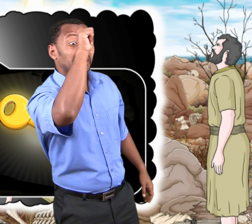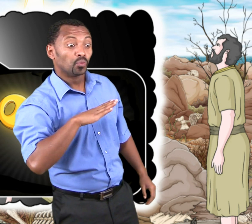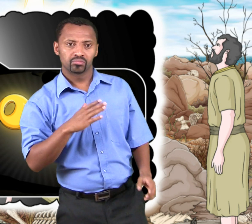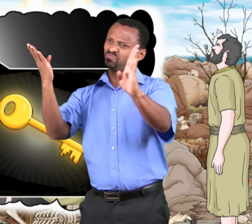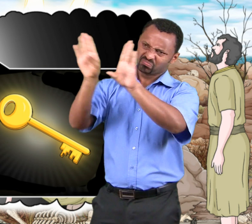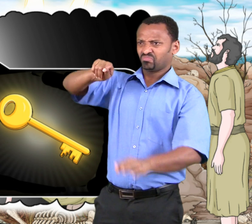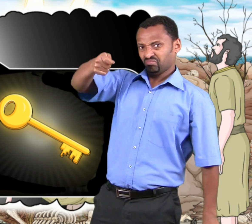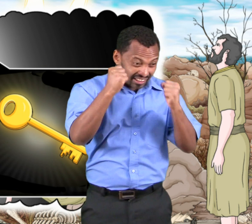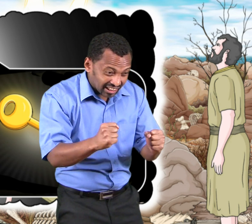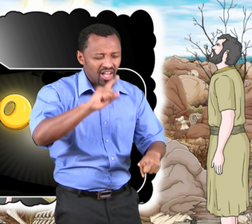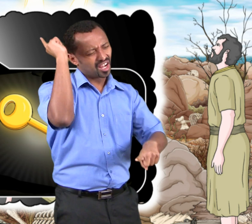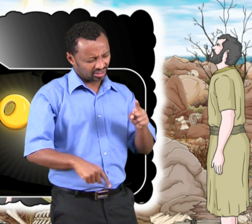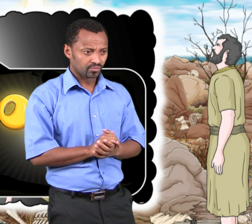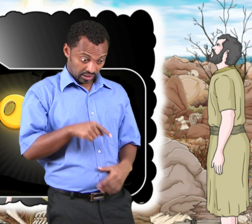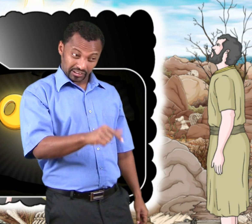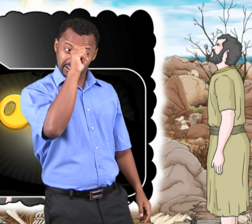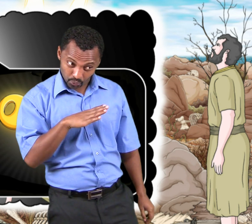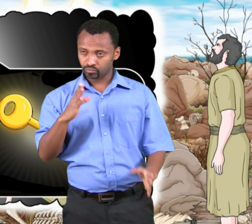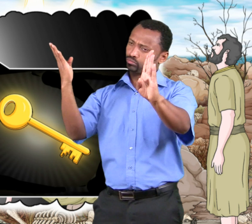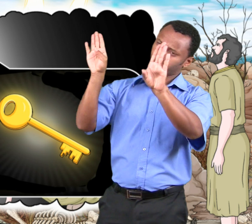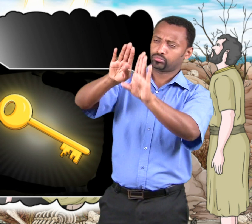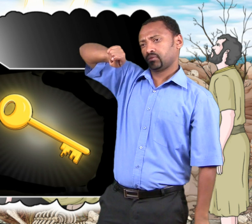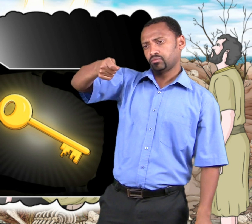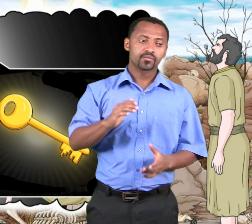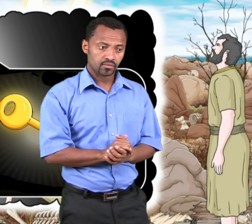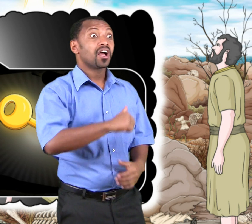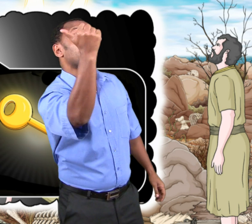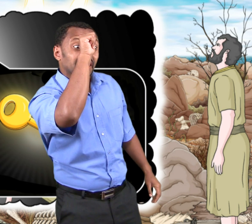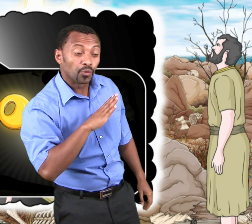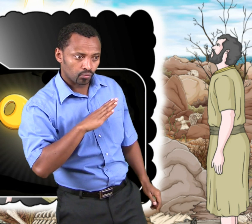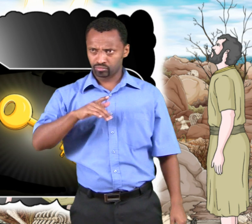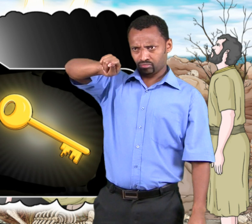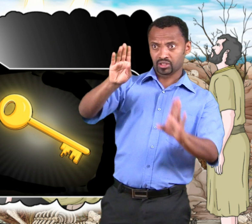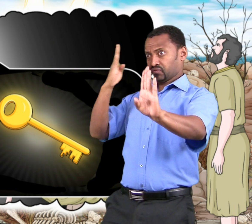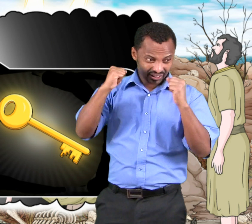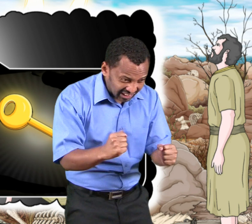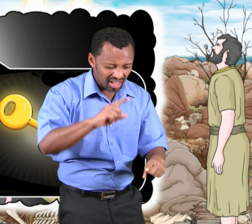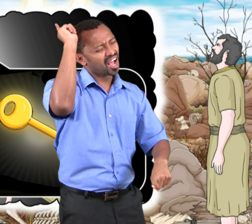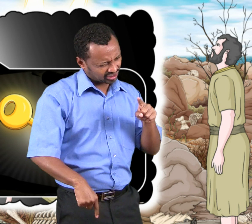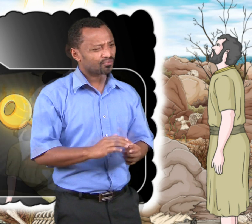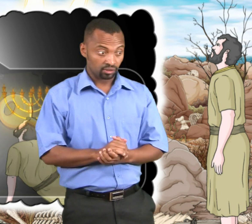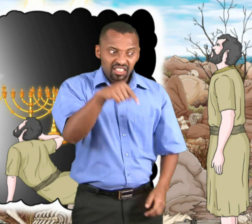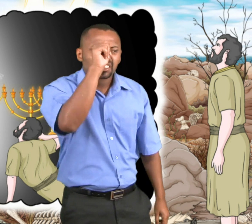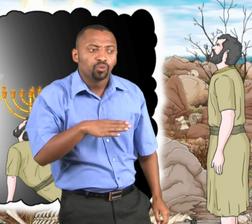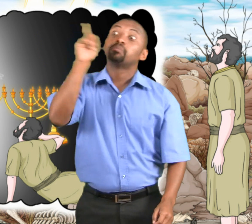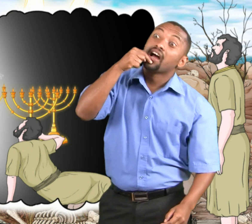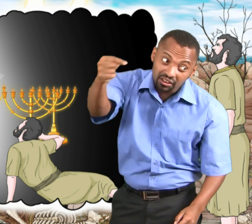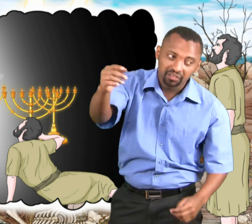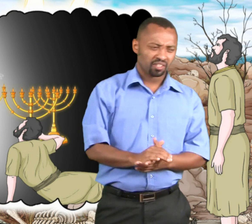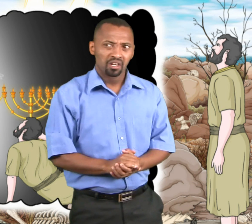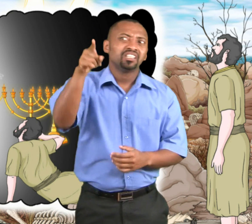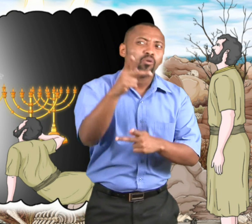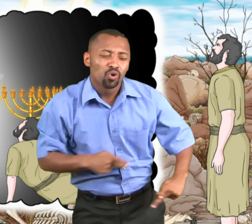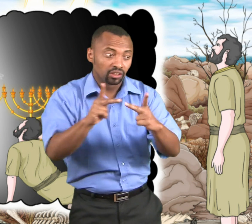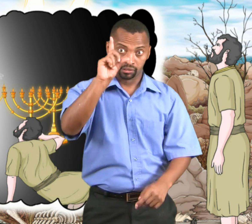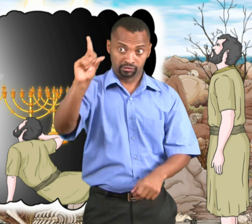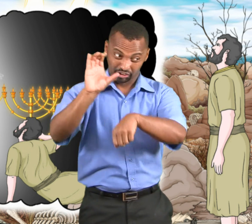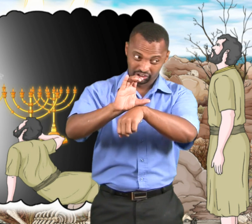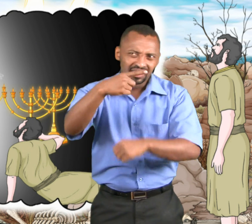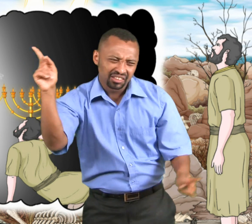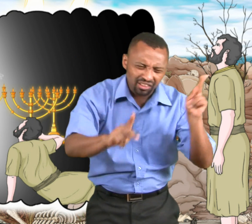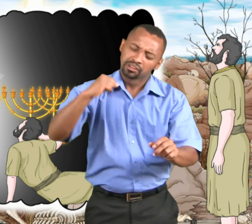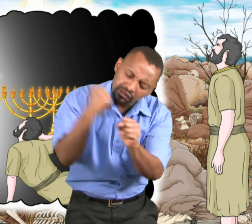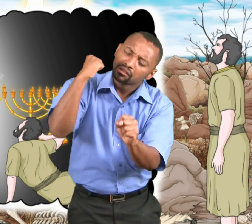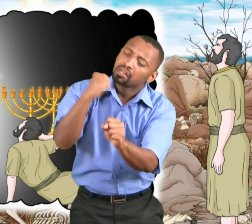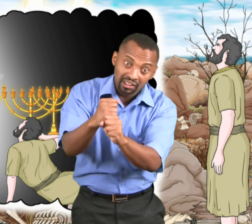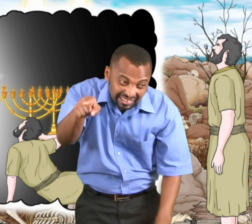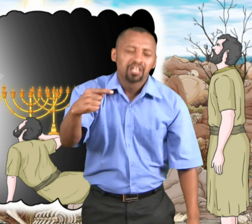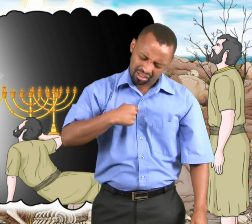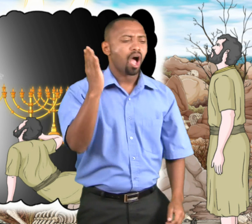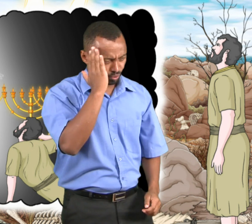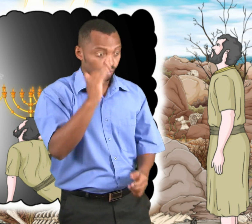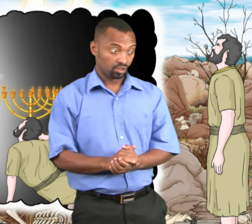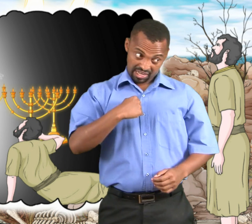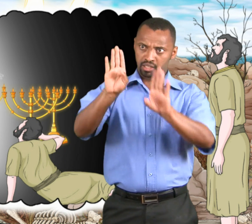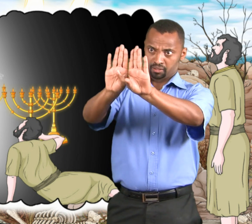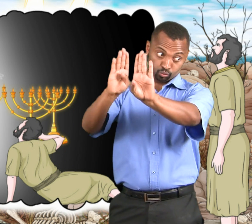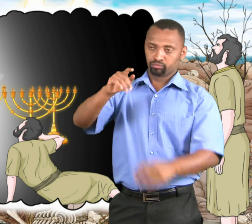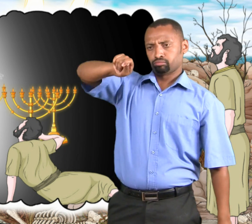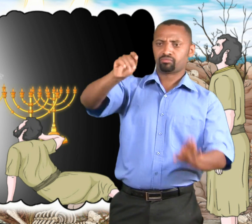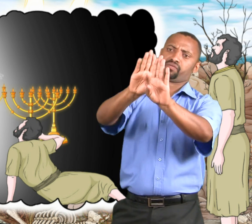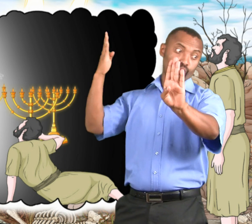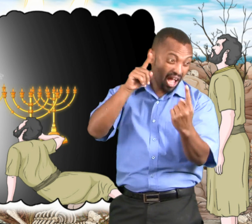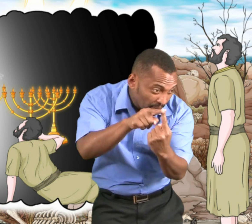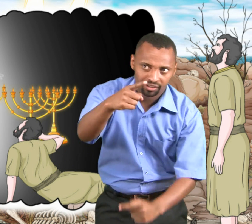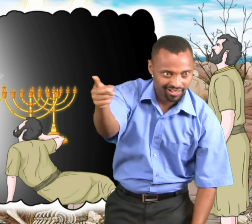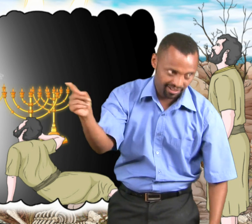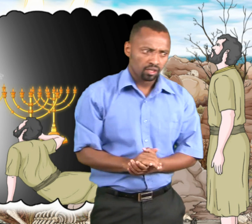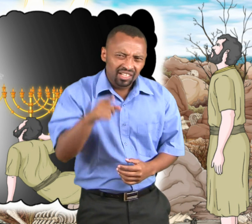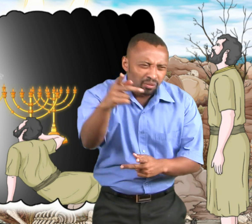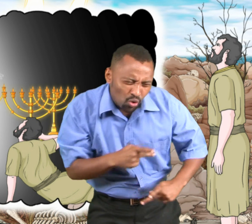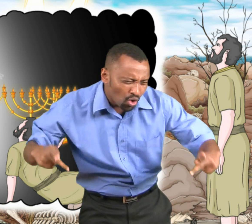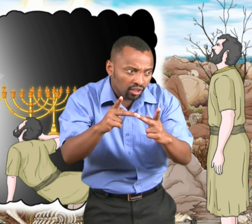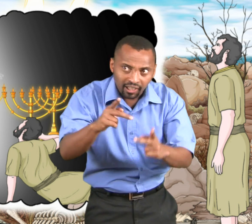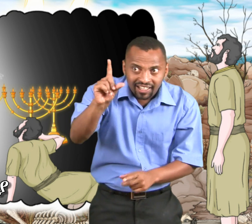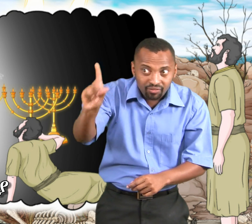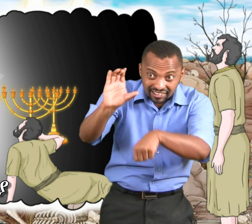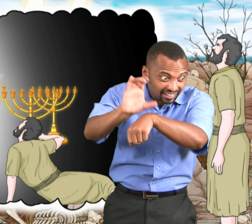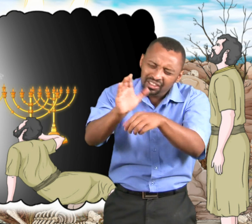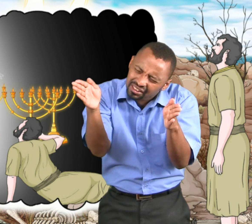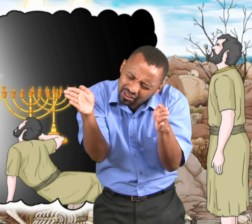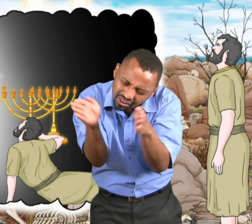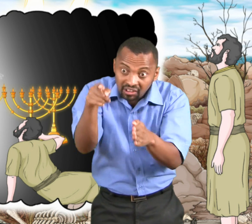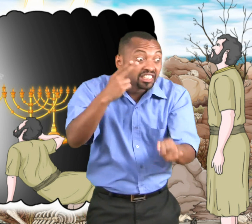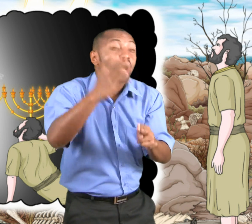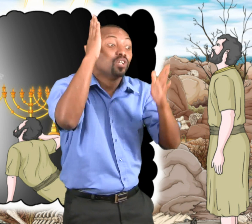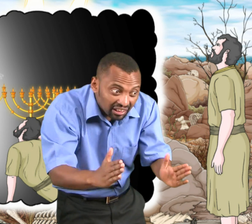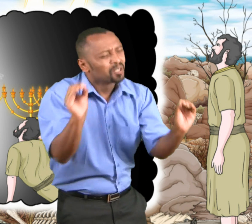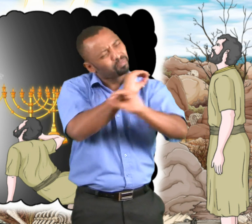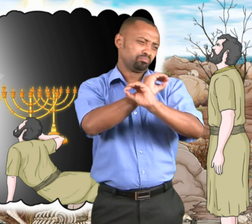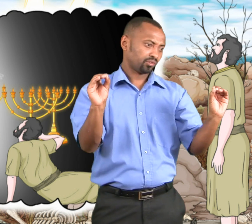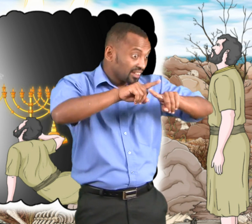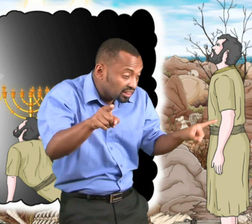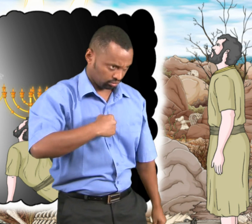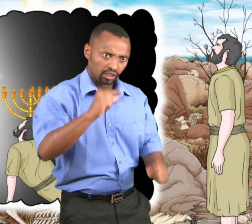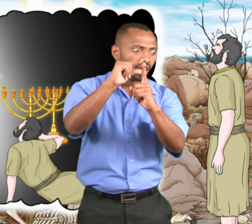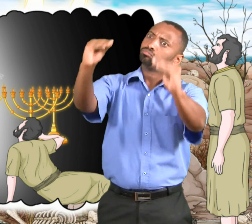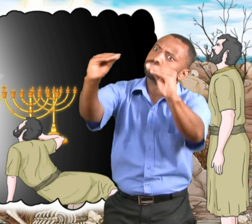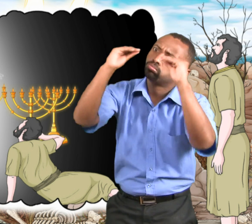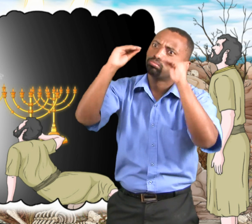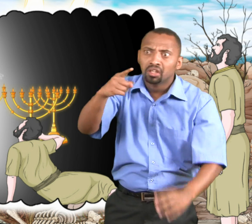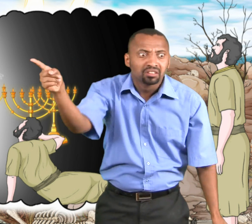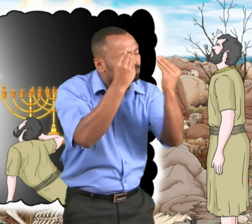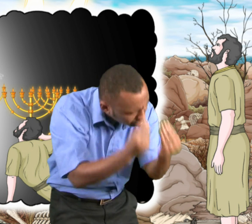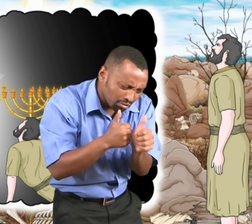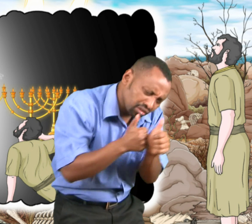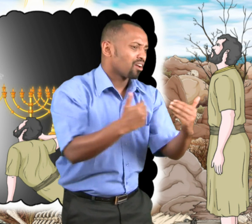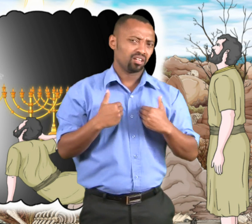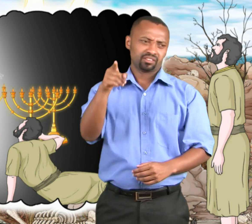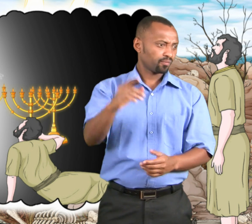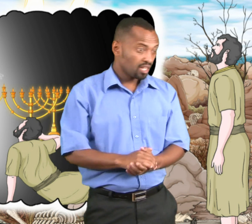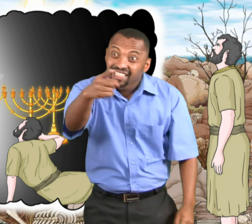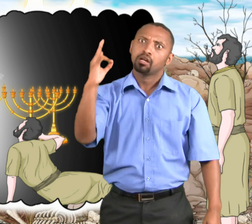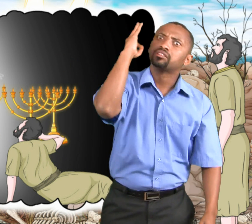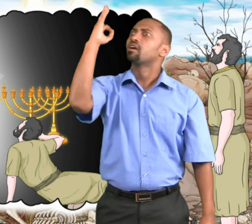What He opens no one can shut, and what He shuts no one can open. I know your deeds. See, I have placed before you an open door, which no one can shut.